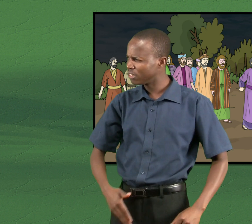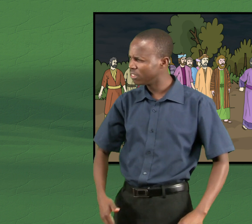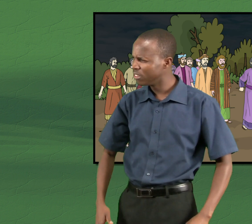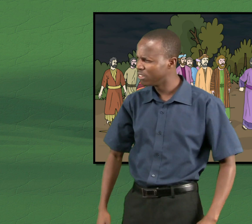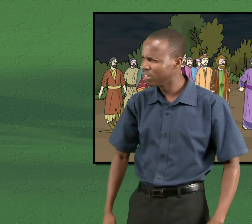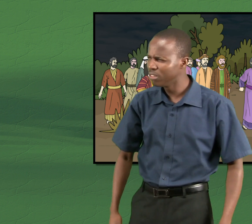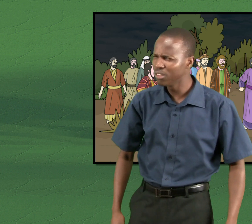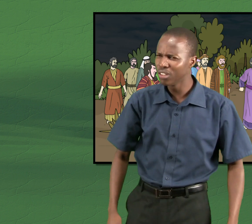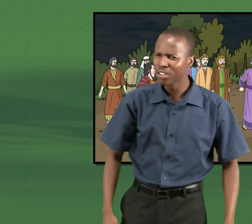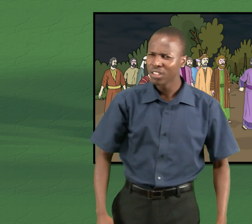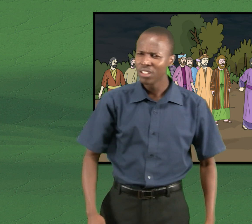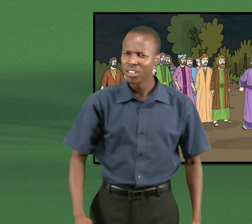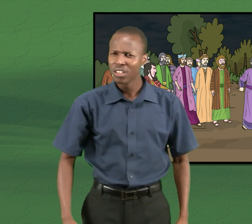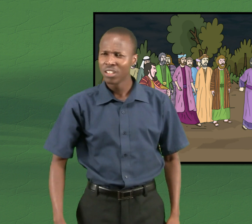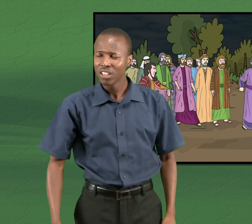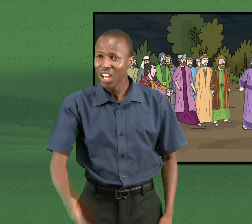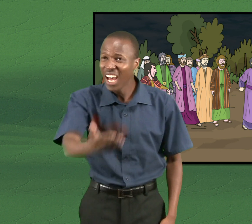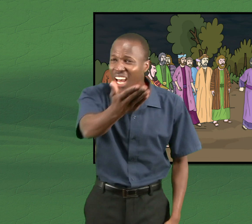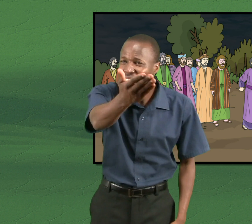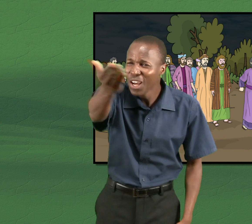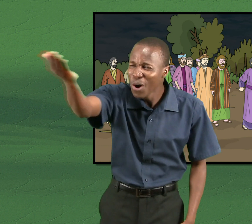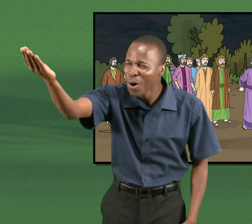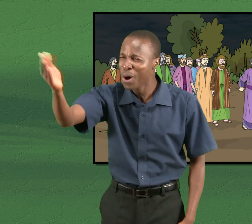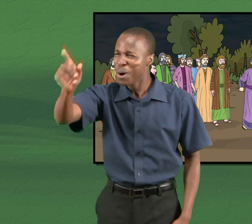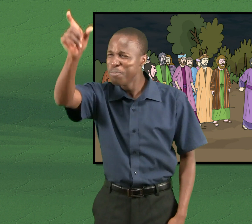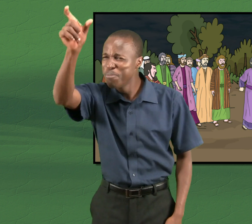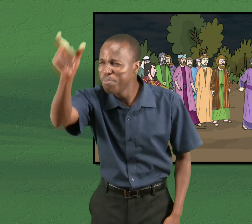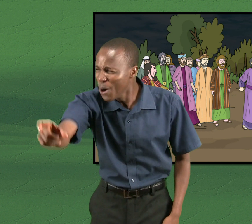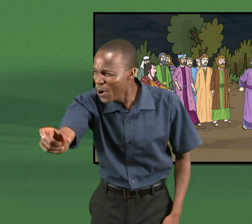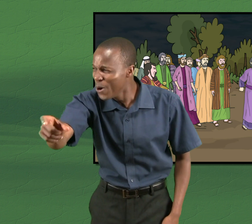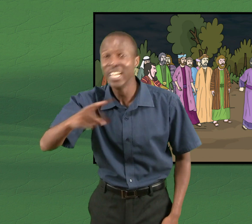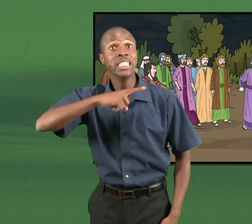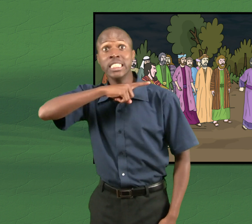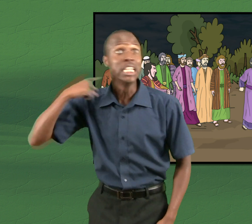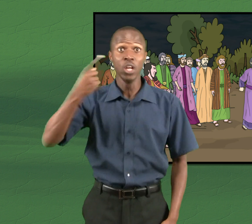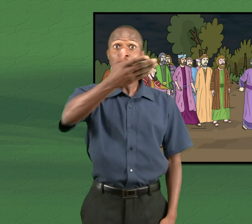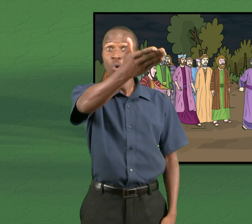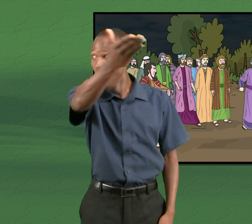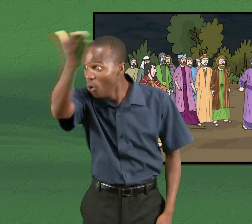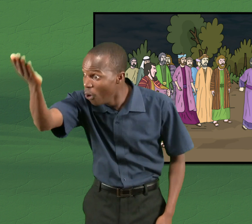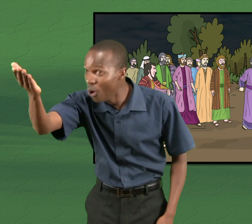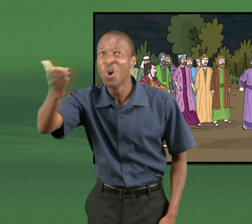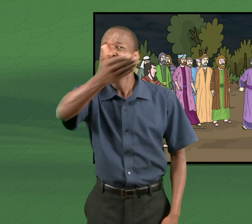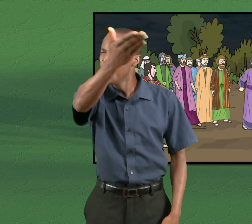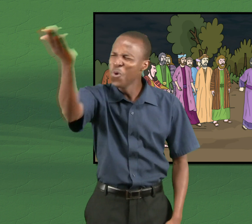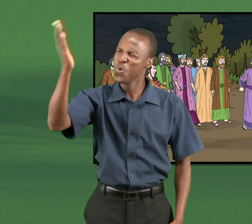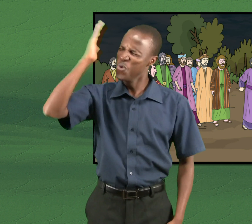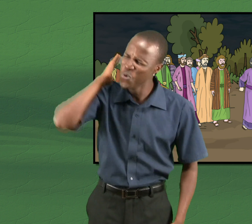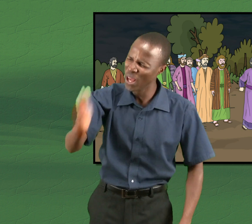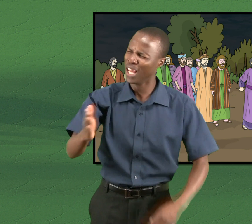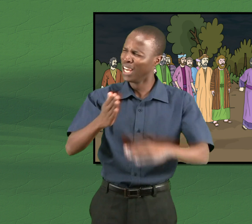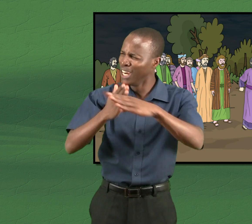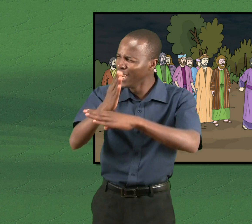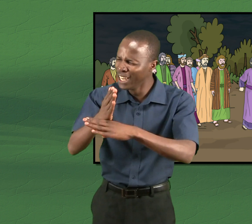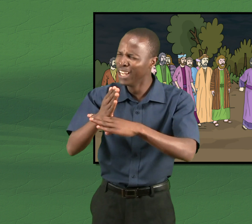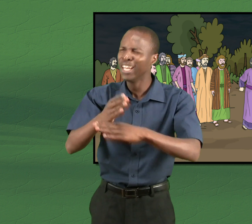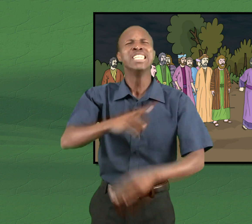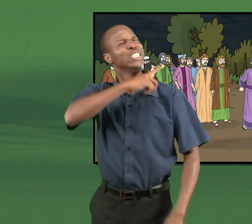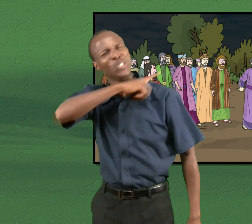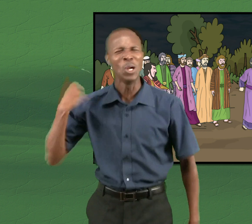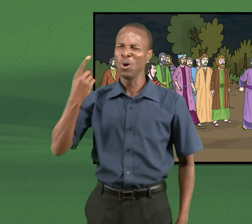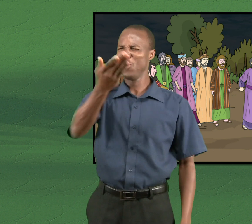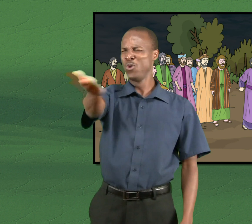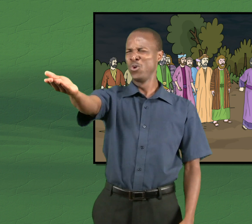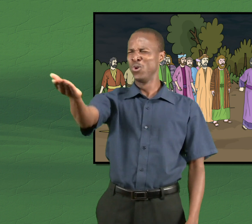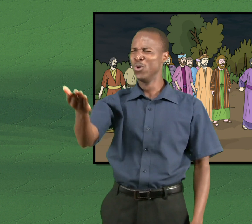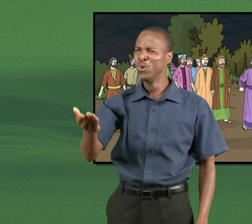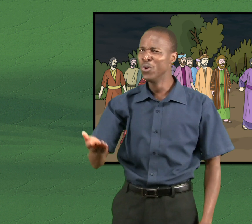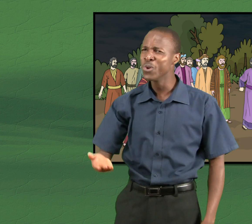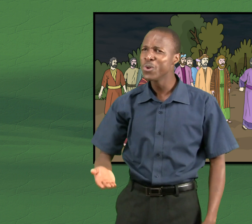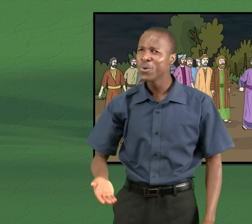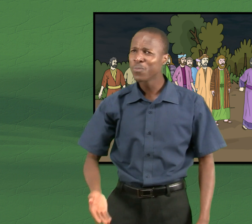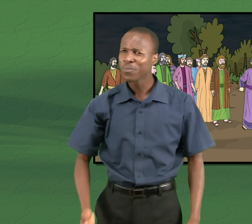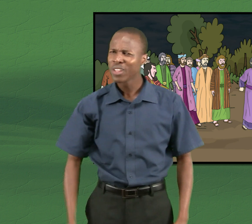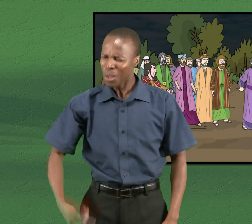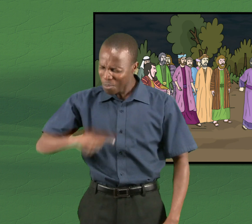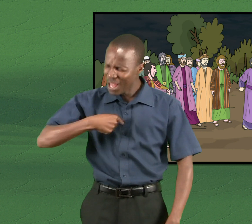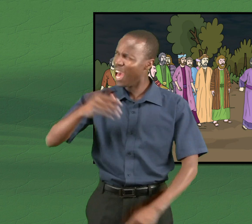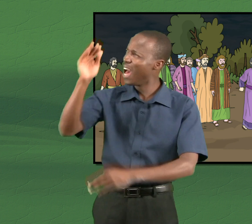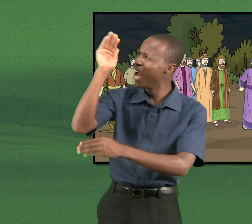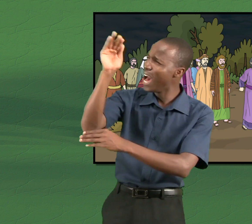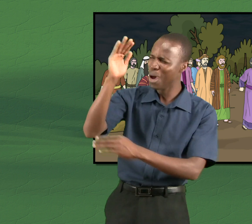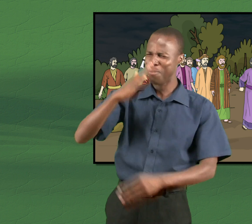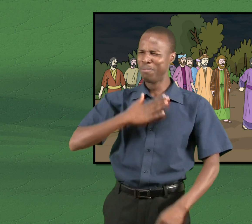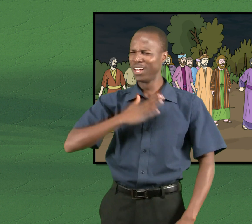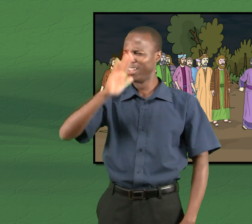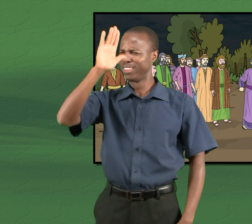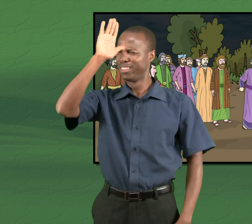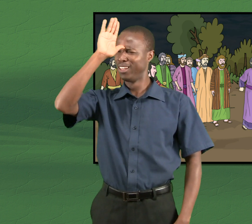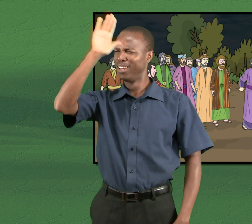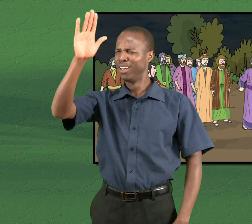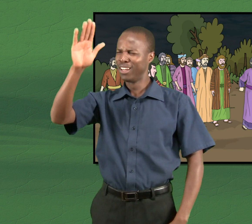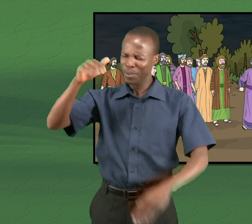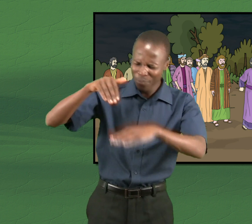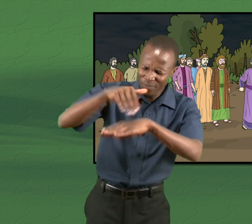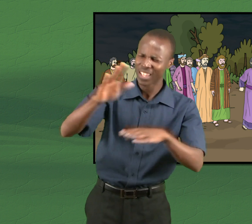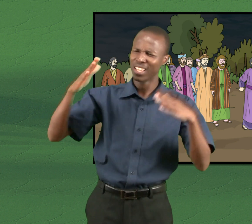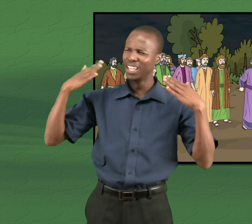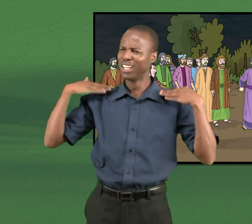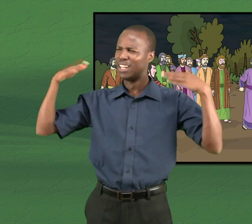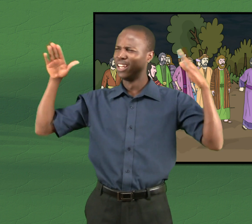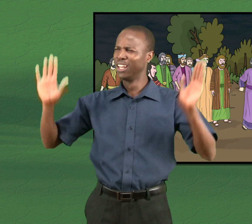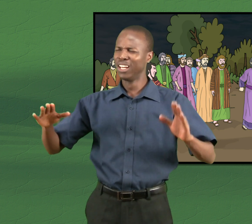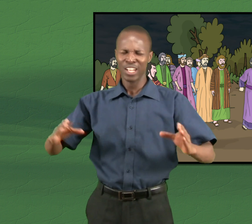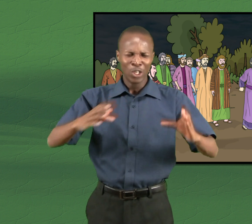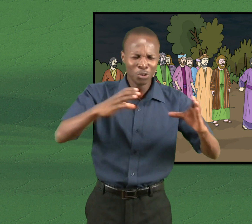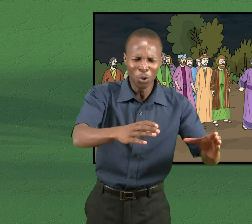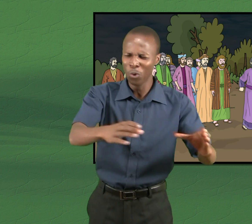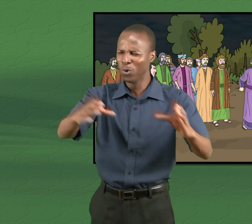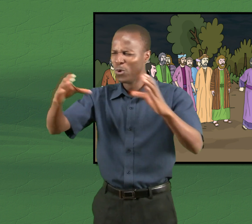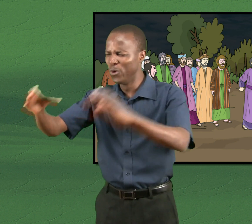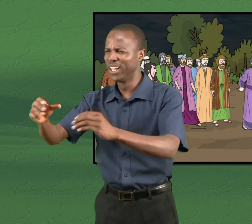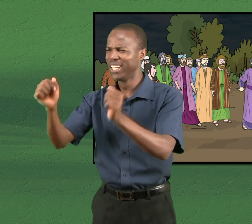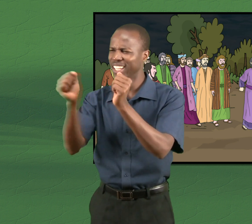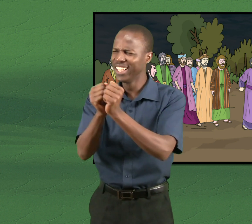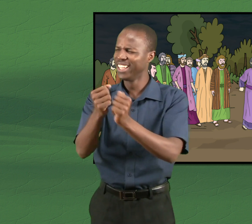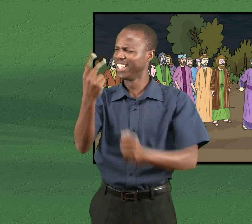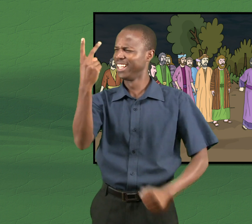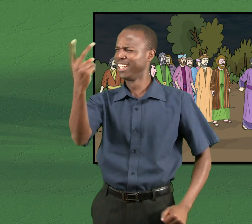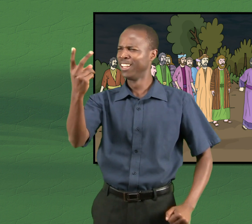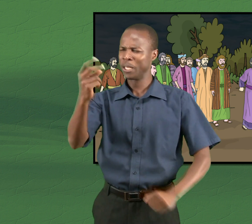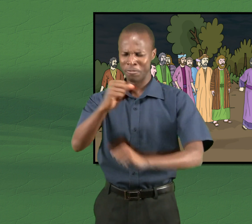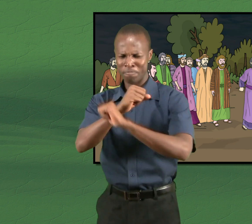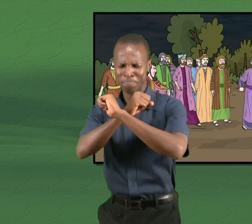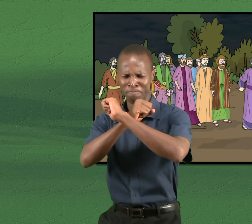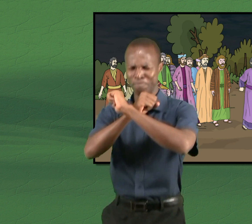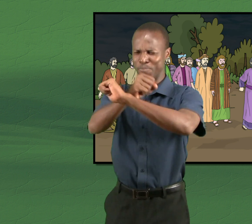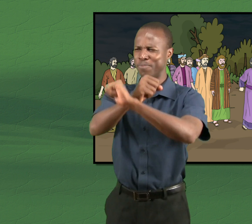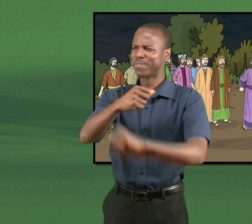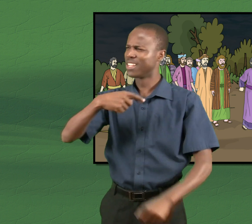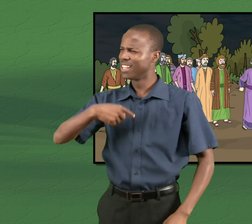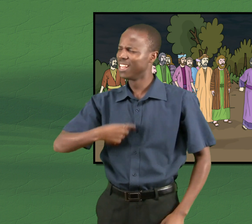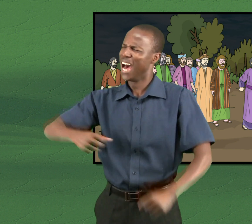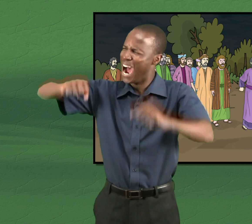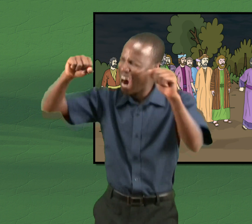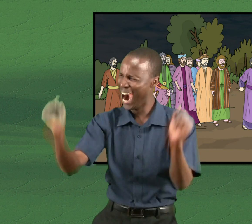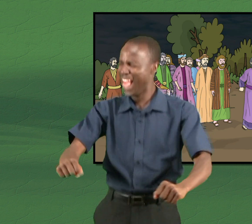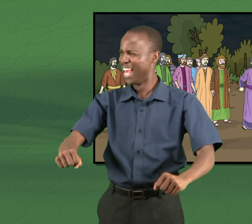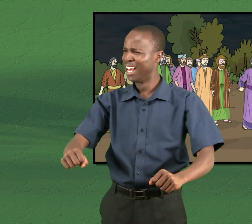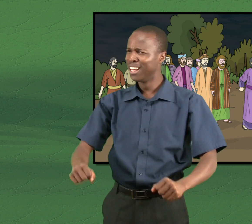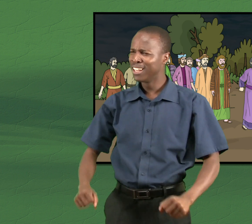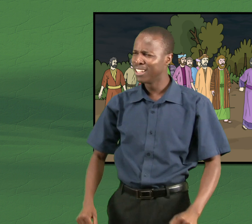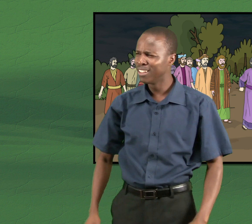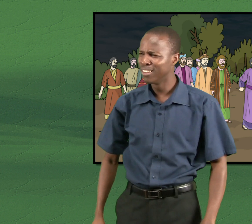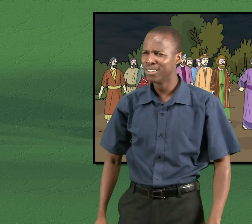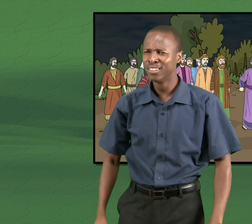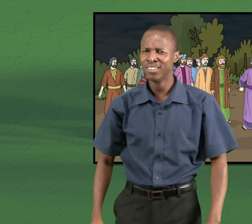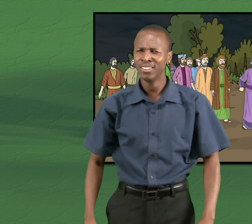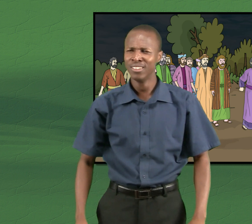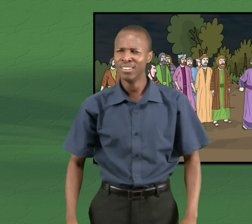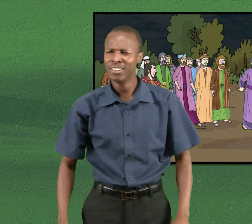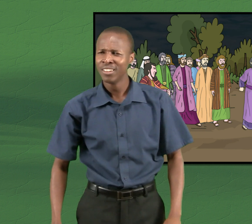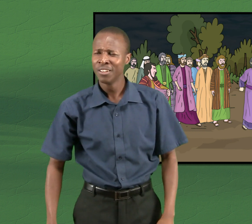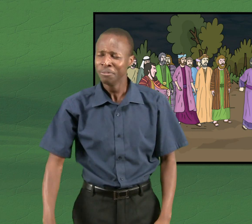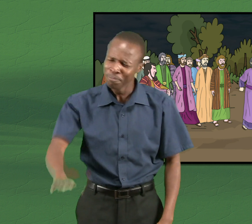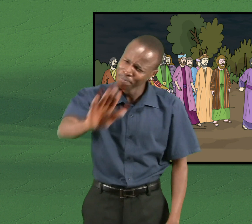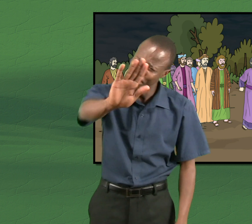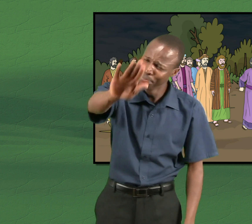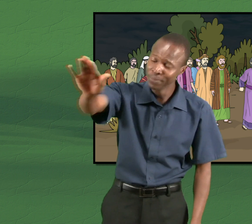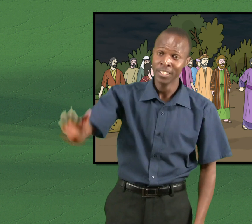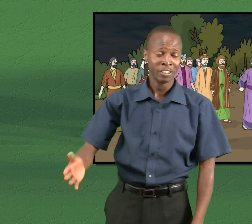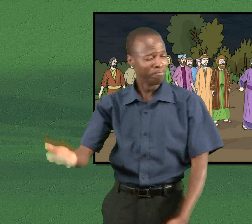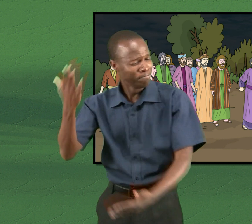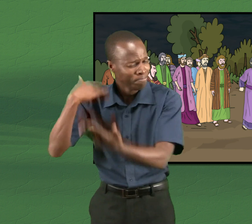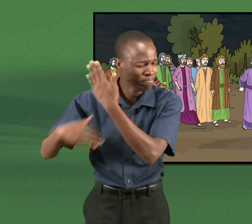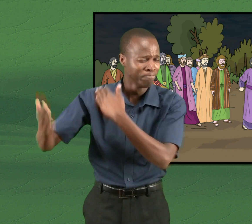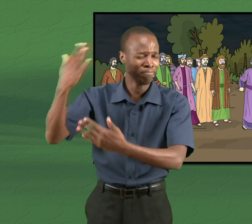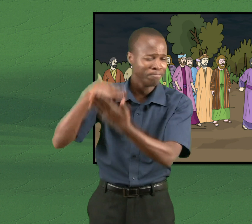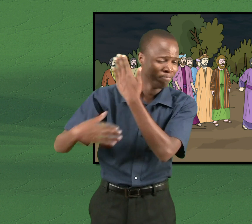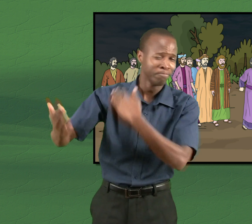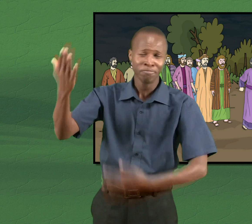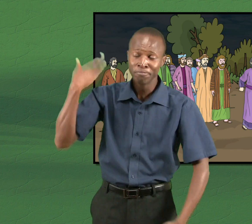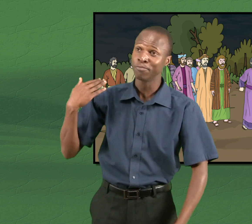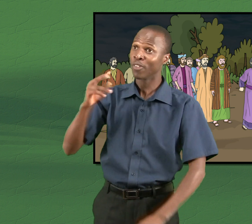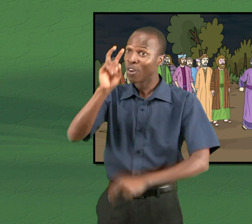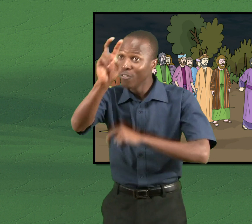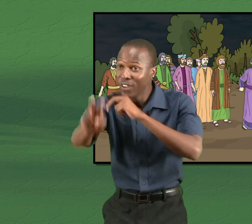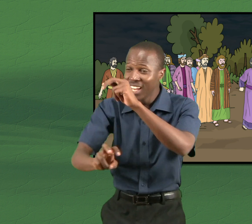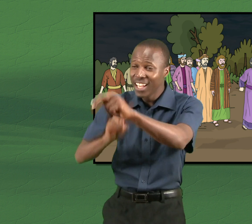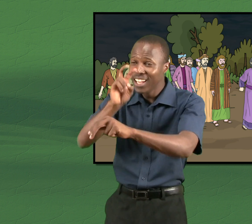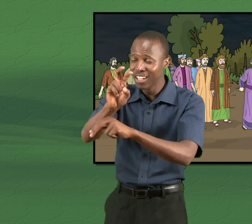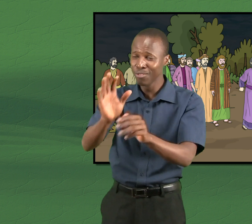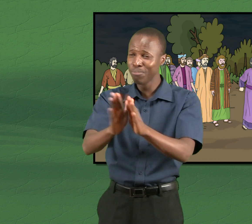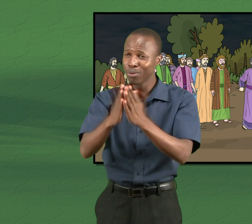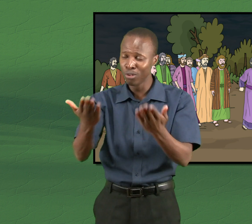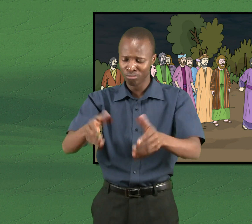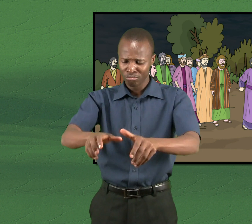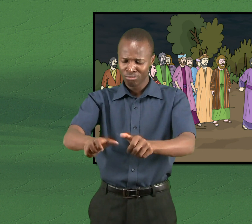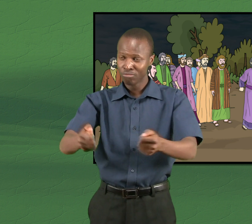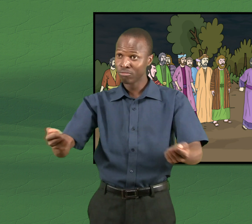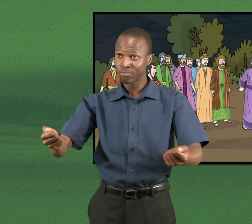Are you not aware that I can call on My Father, and He will at once put at My disposal more than twelve legions of angels?